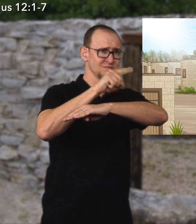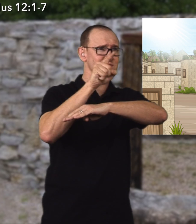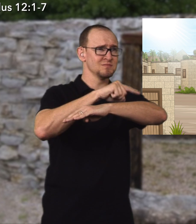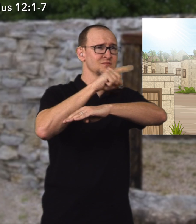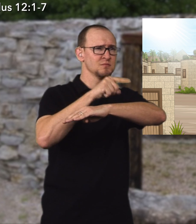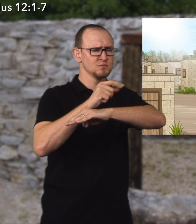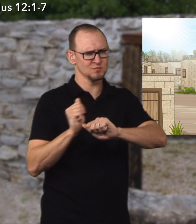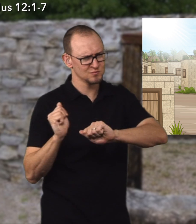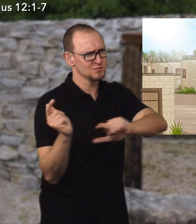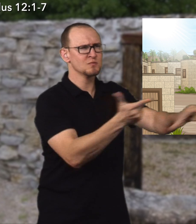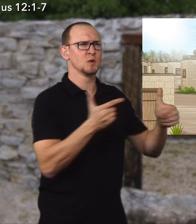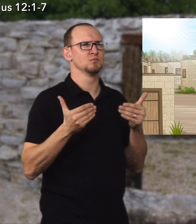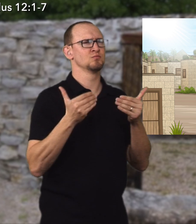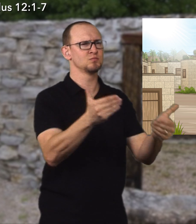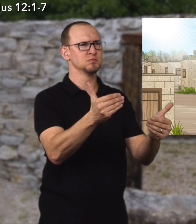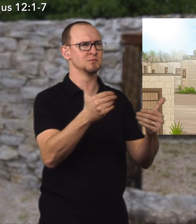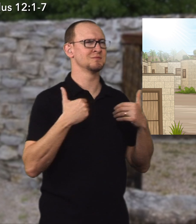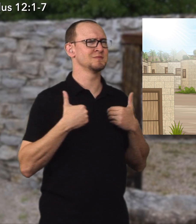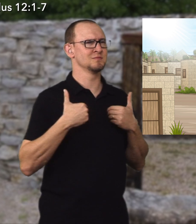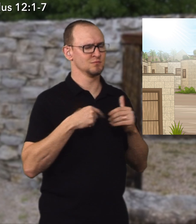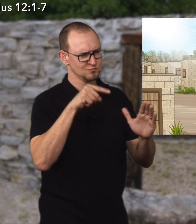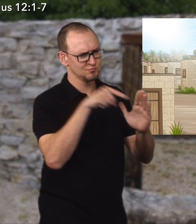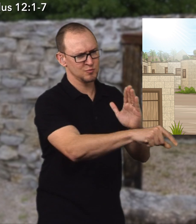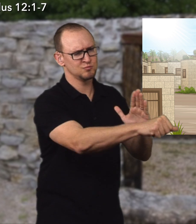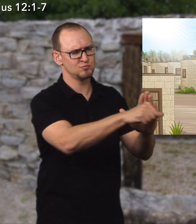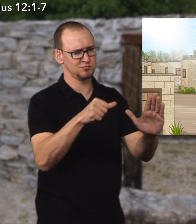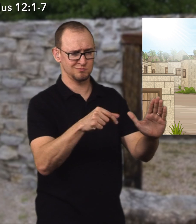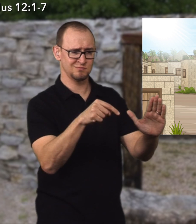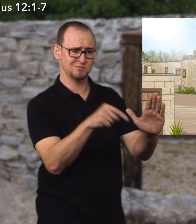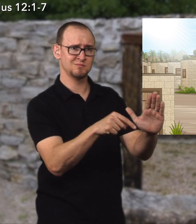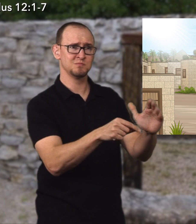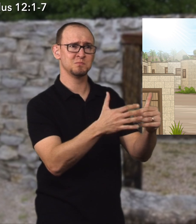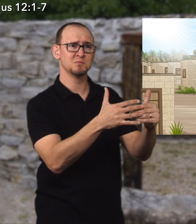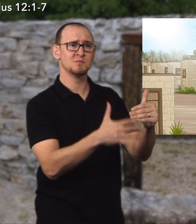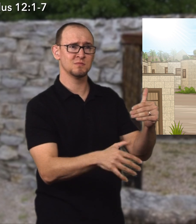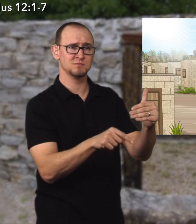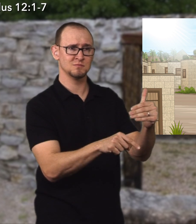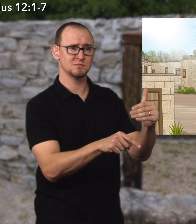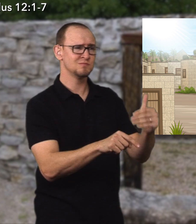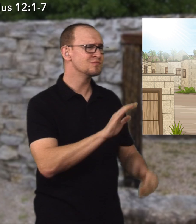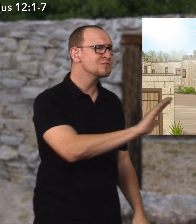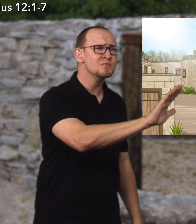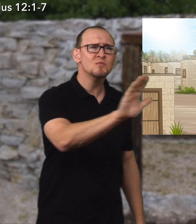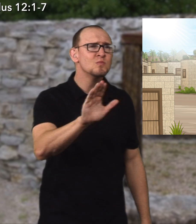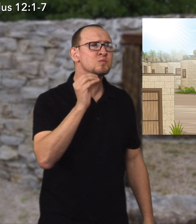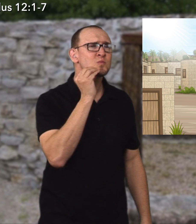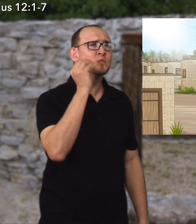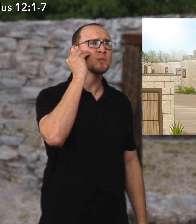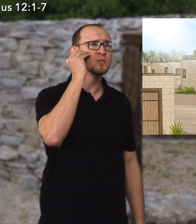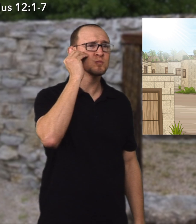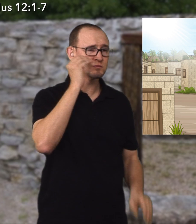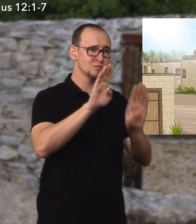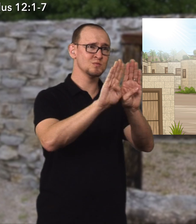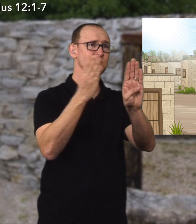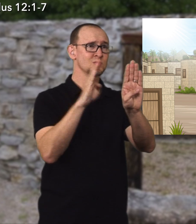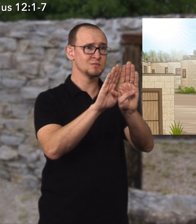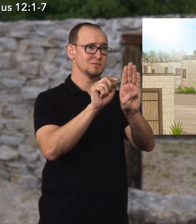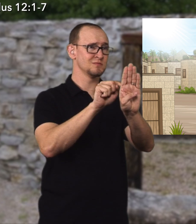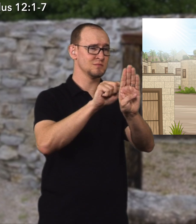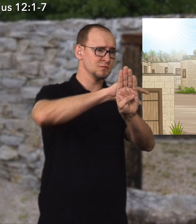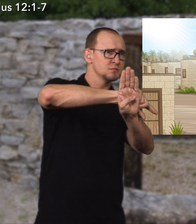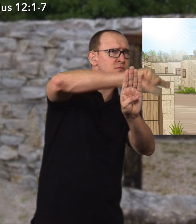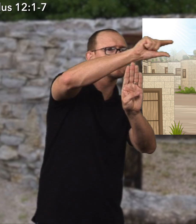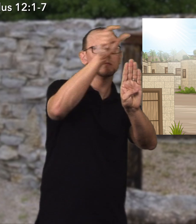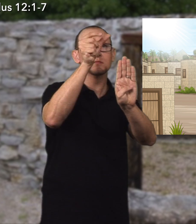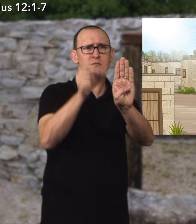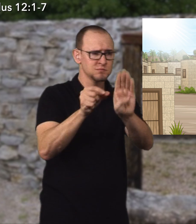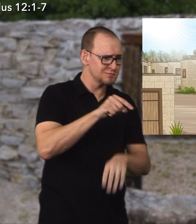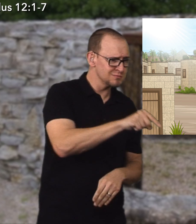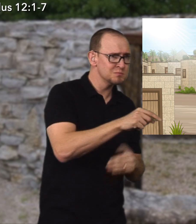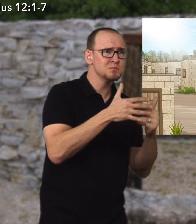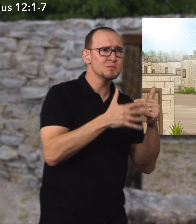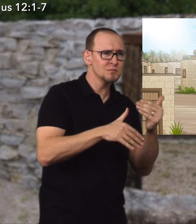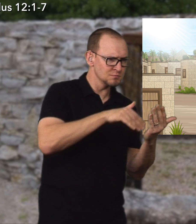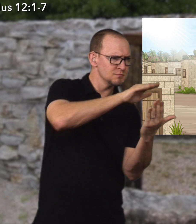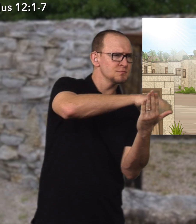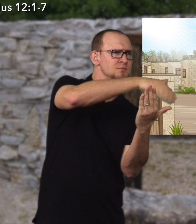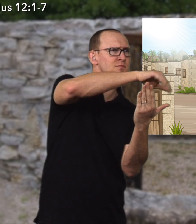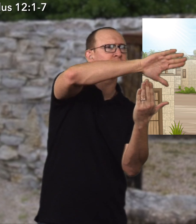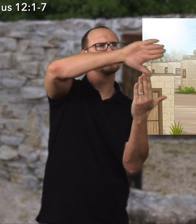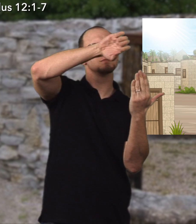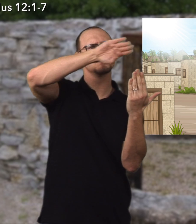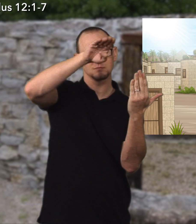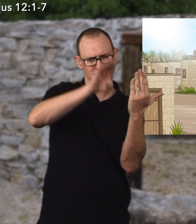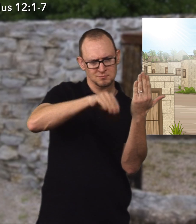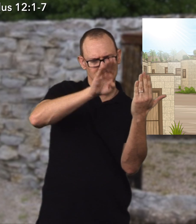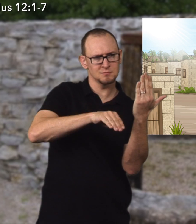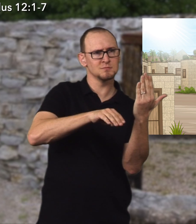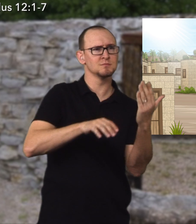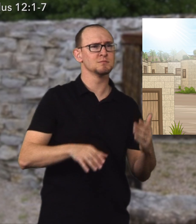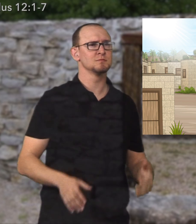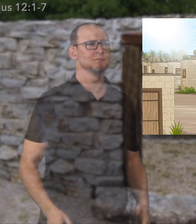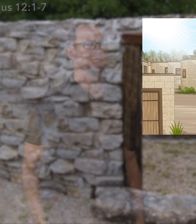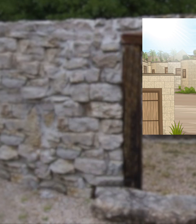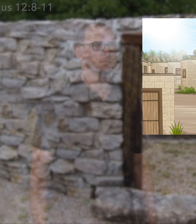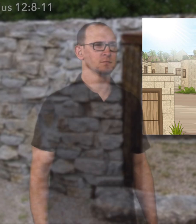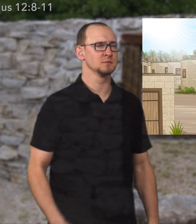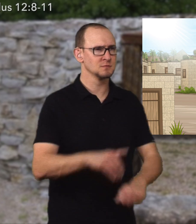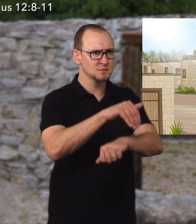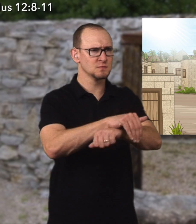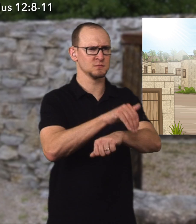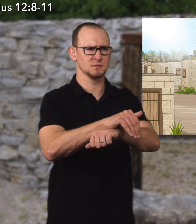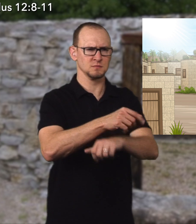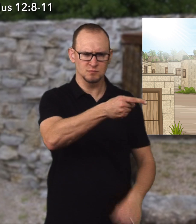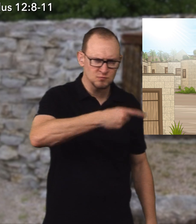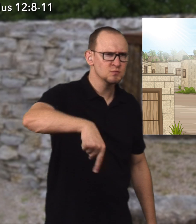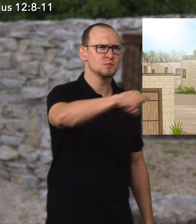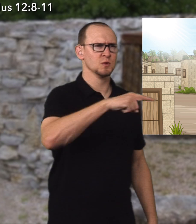They are to take some of the blood and put it on the sides and tops of the doorframes of the houses where they eat the lambs.